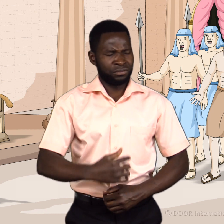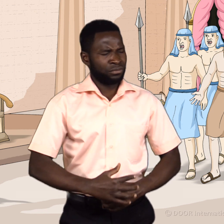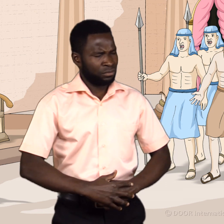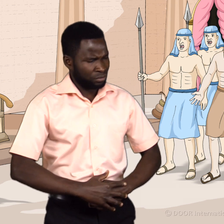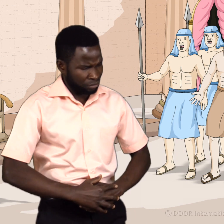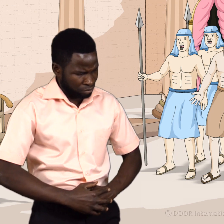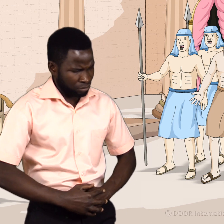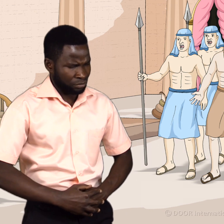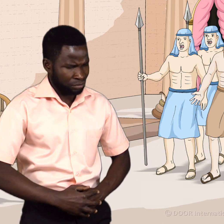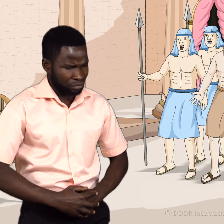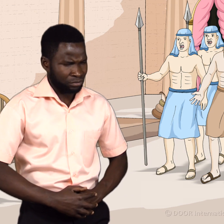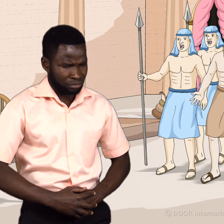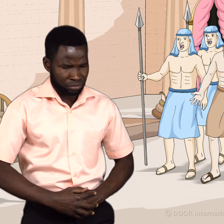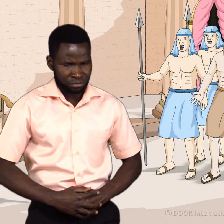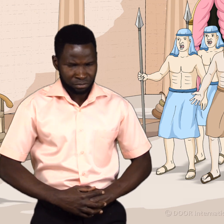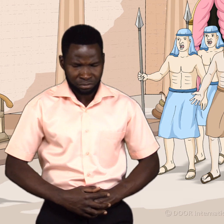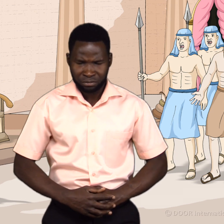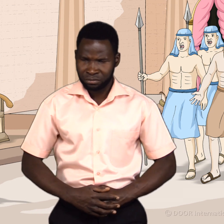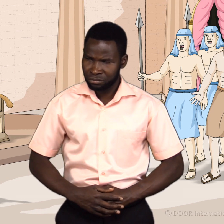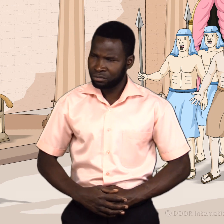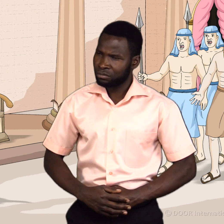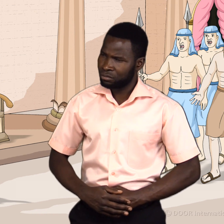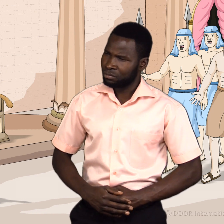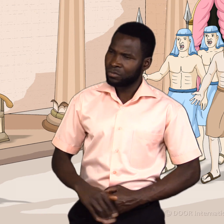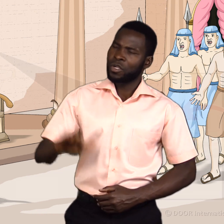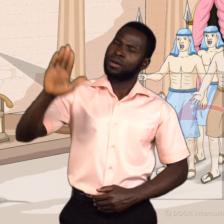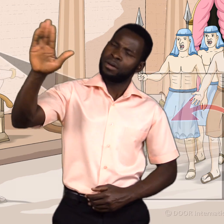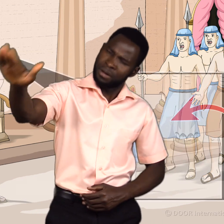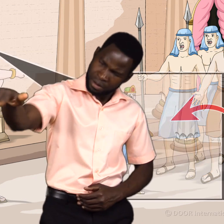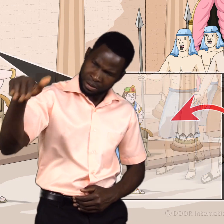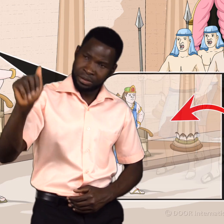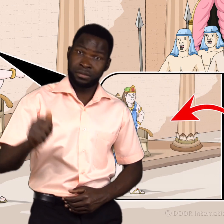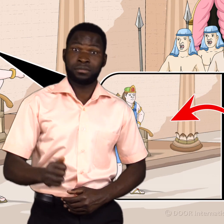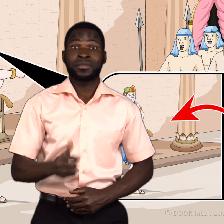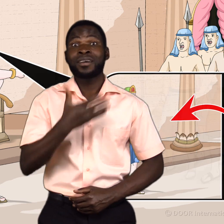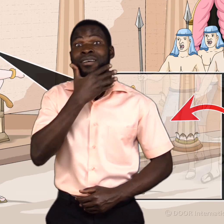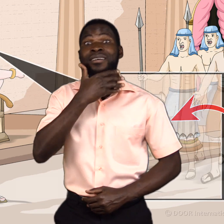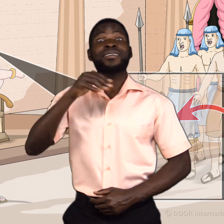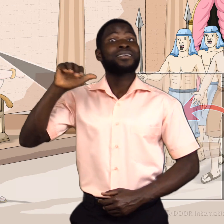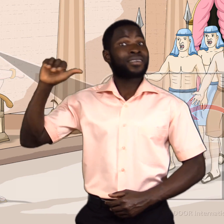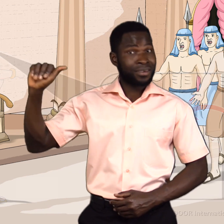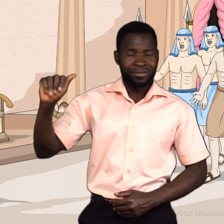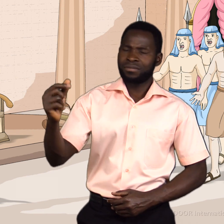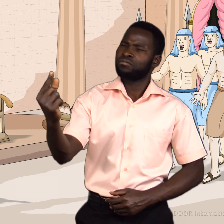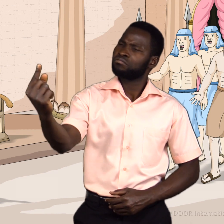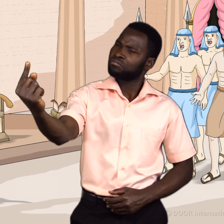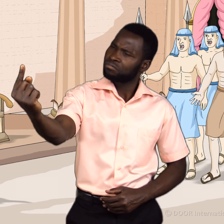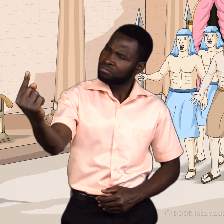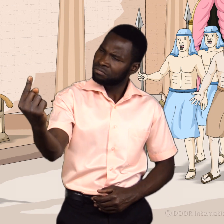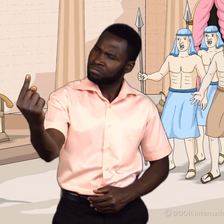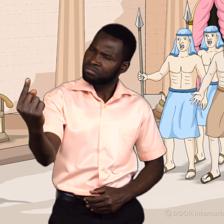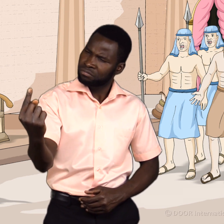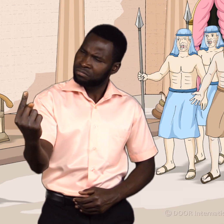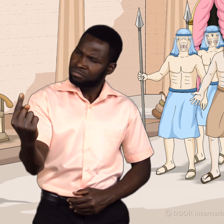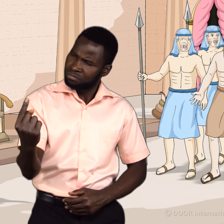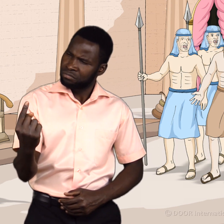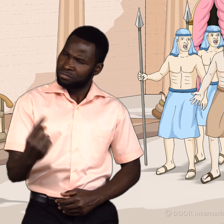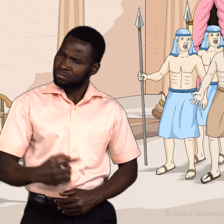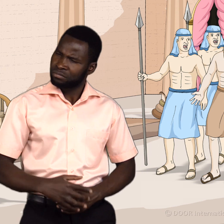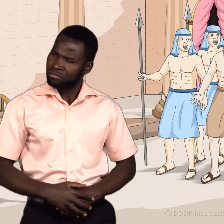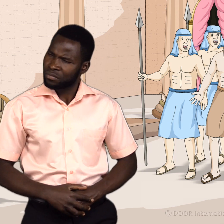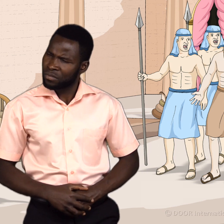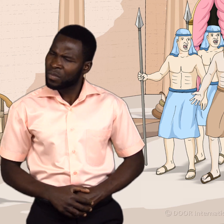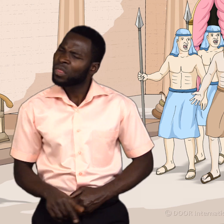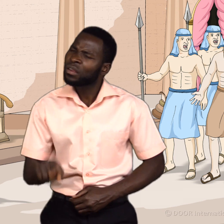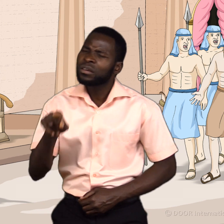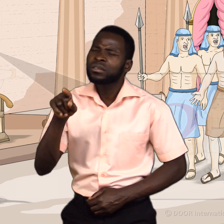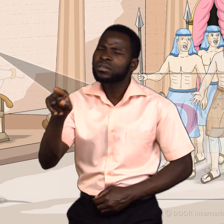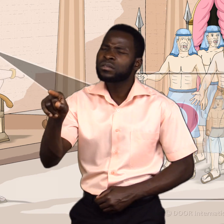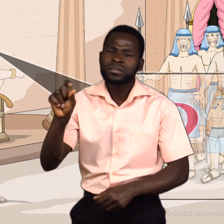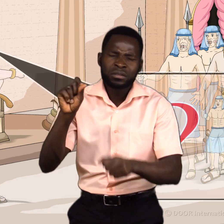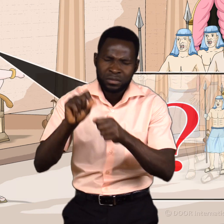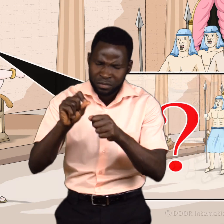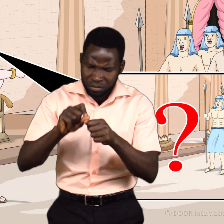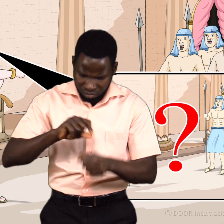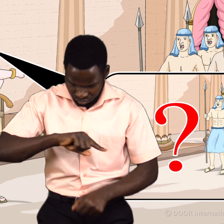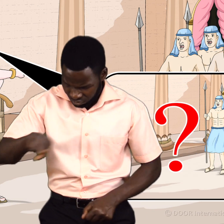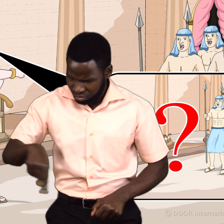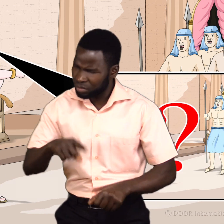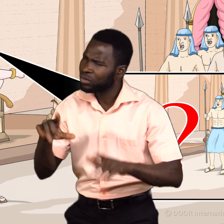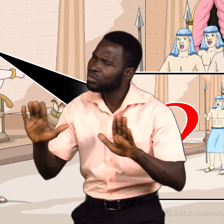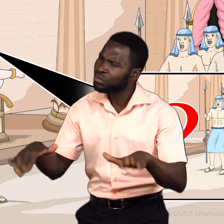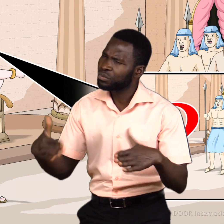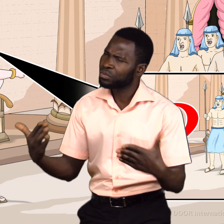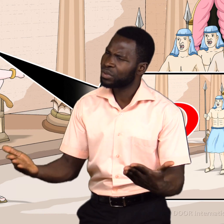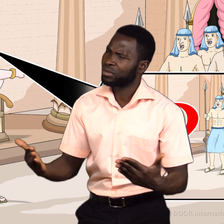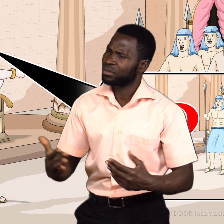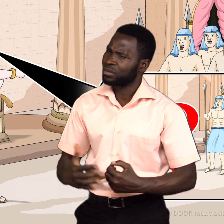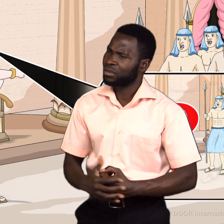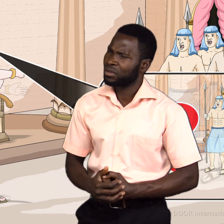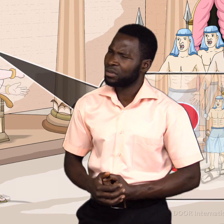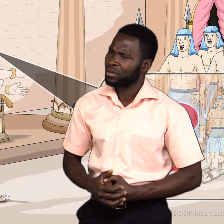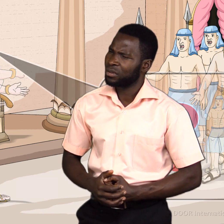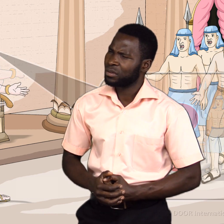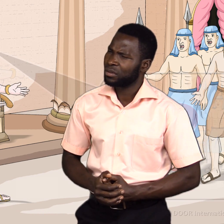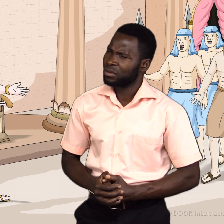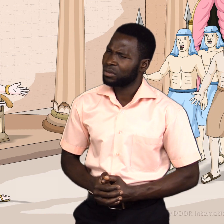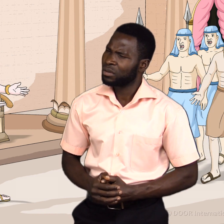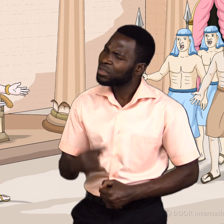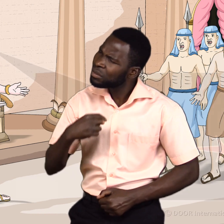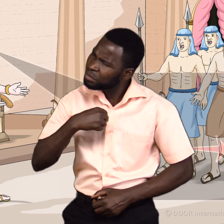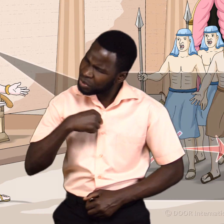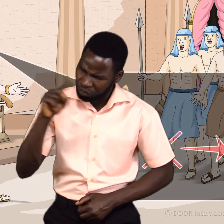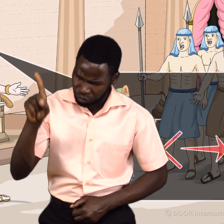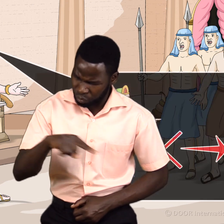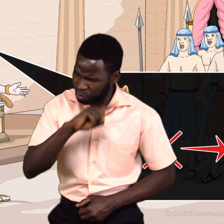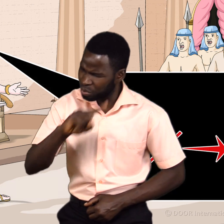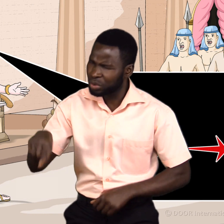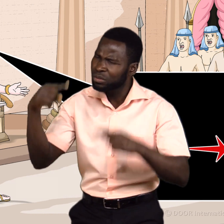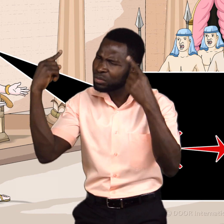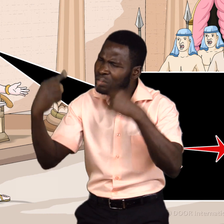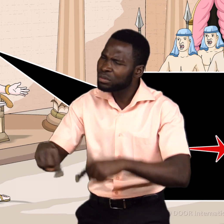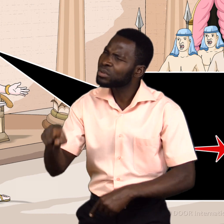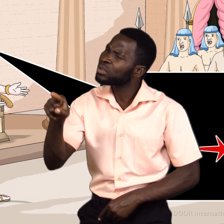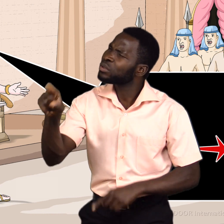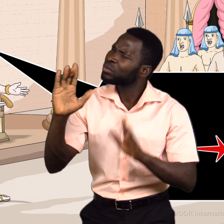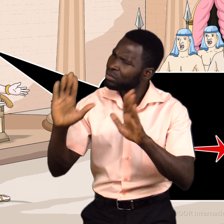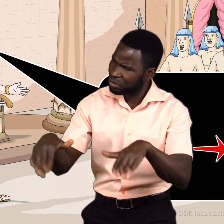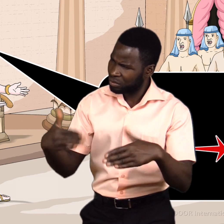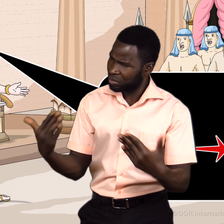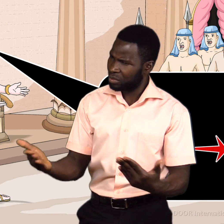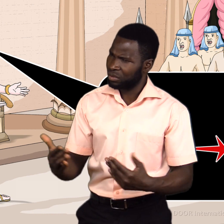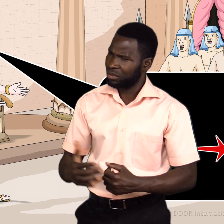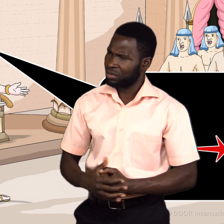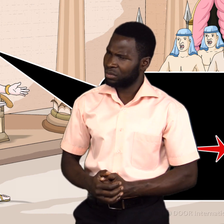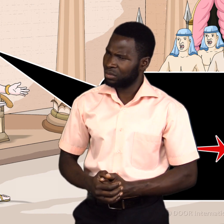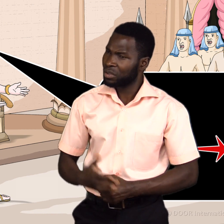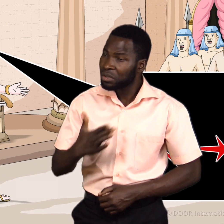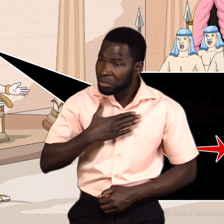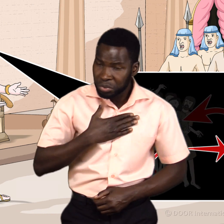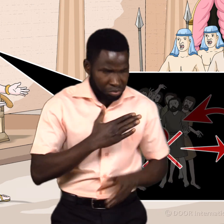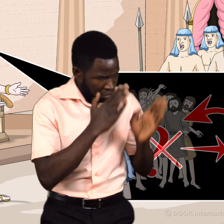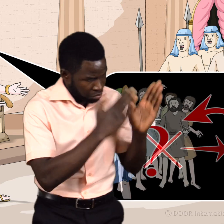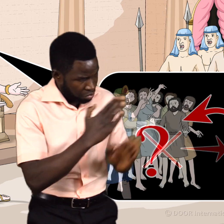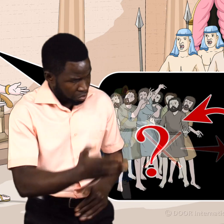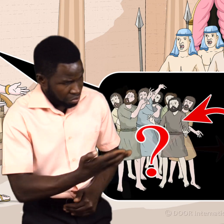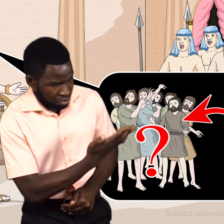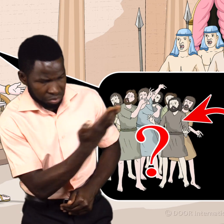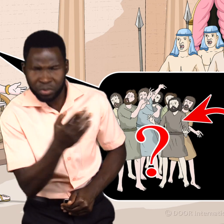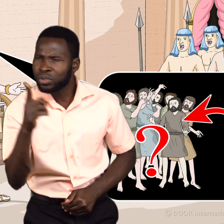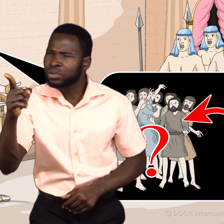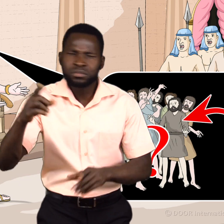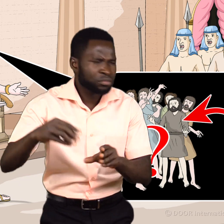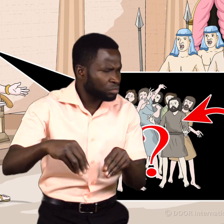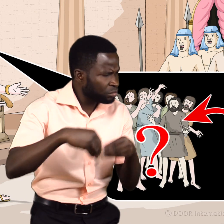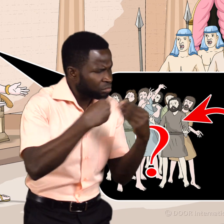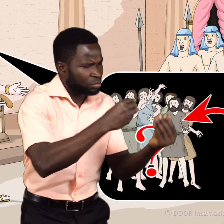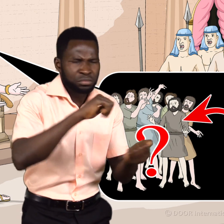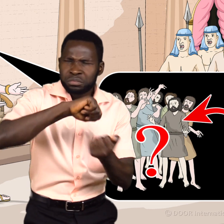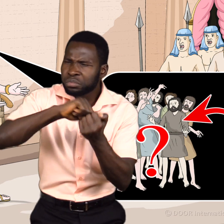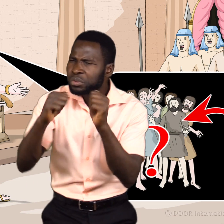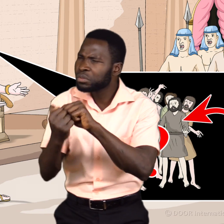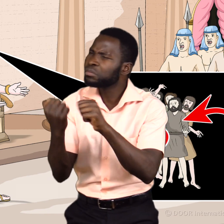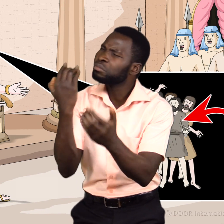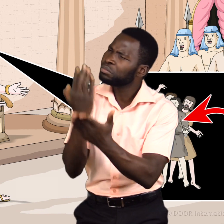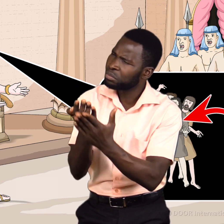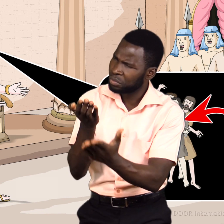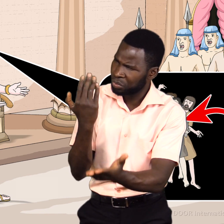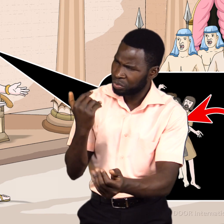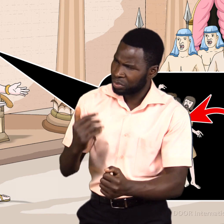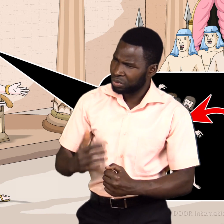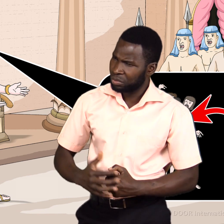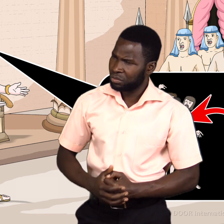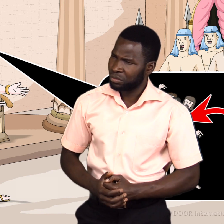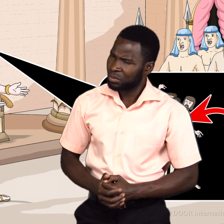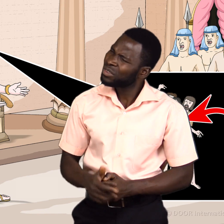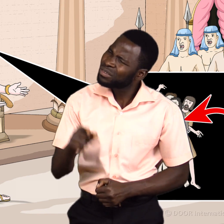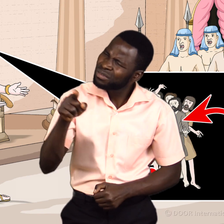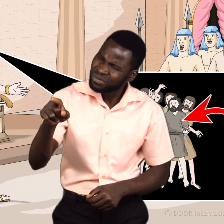How have I sinned against you, that you have brought such tremendous guilt upon me and my kingdom?